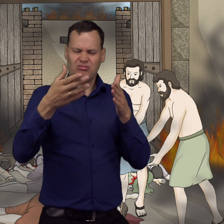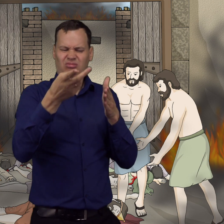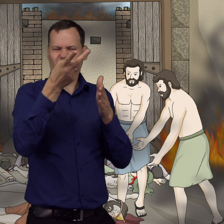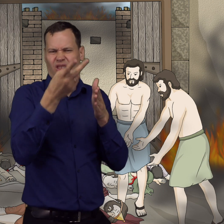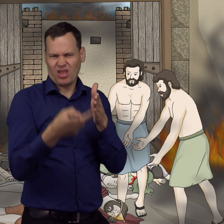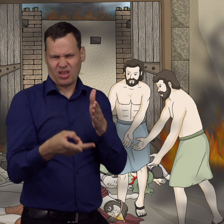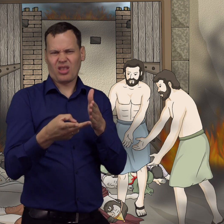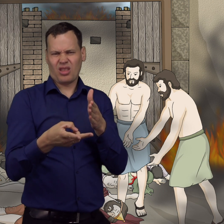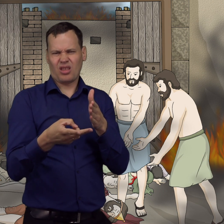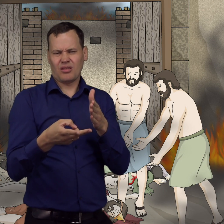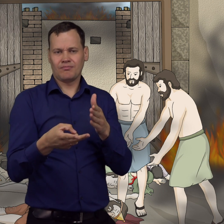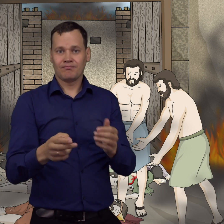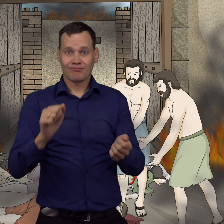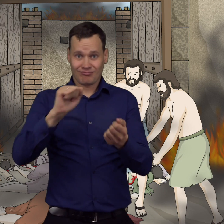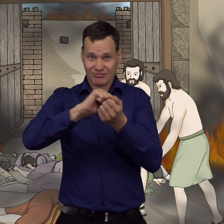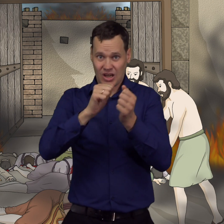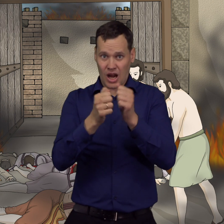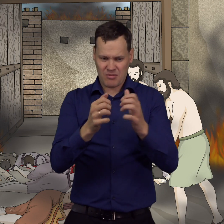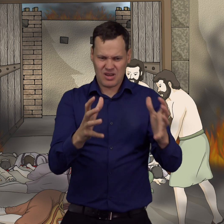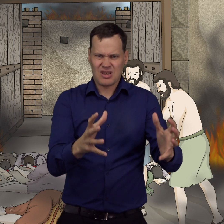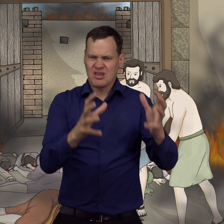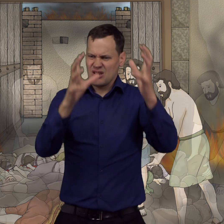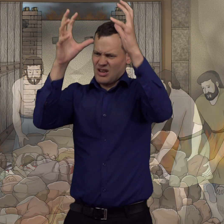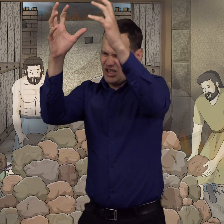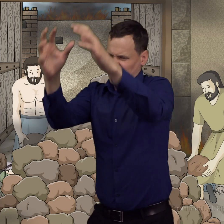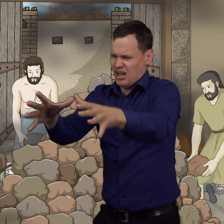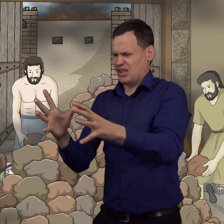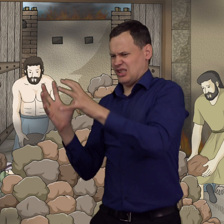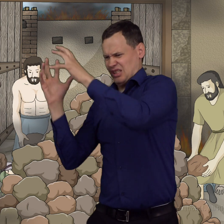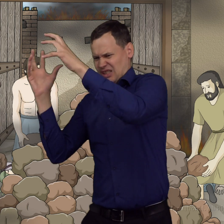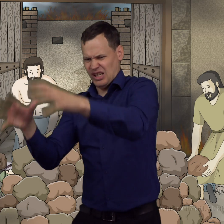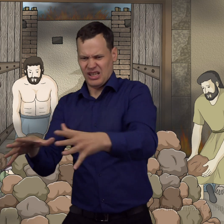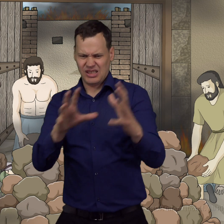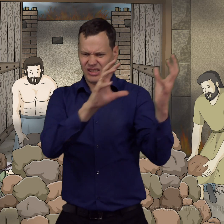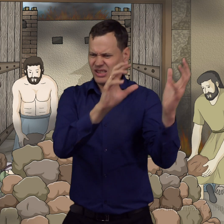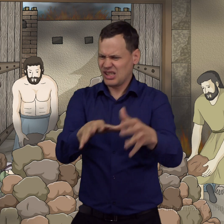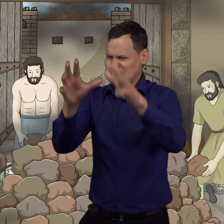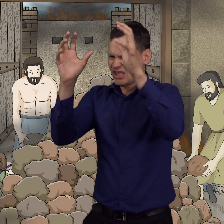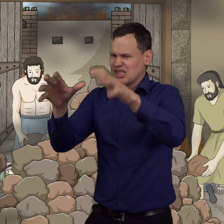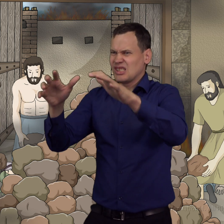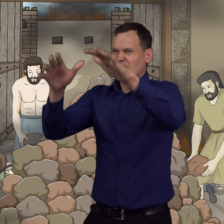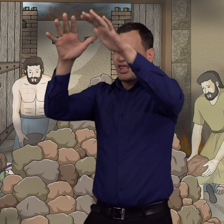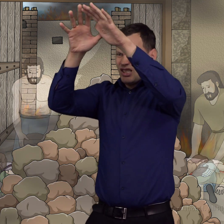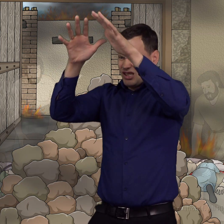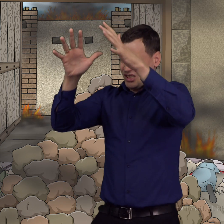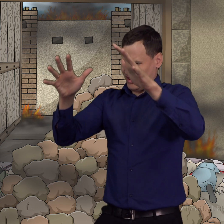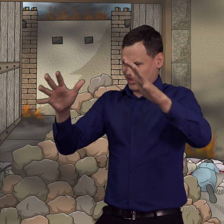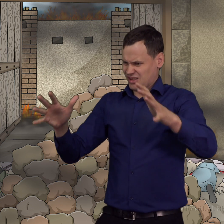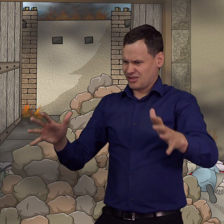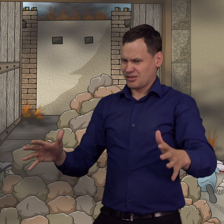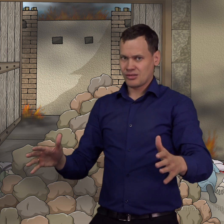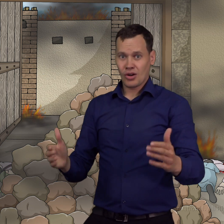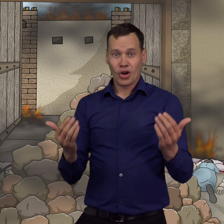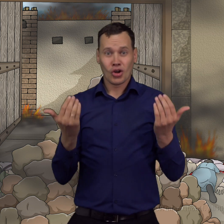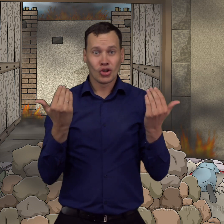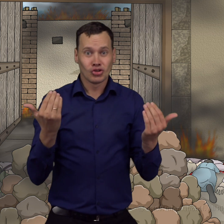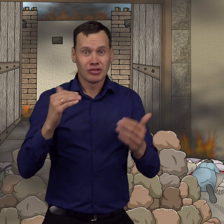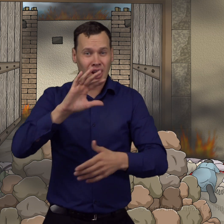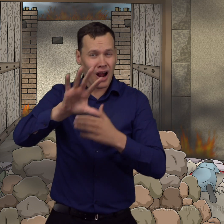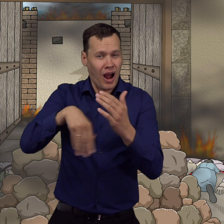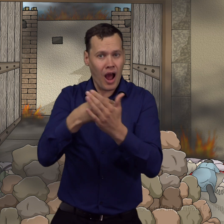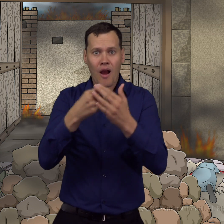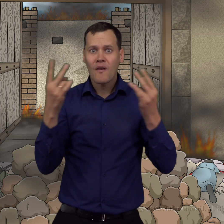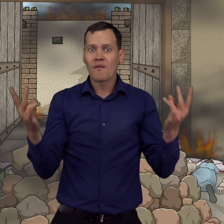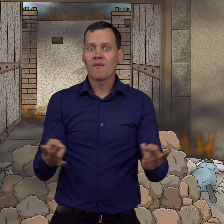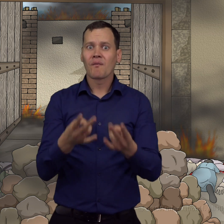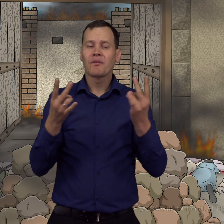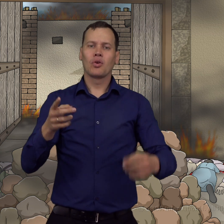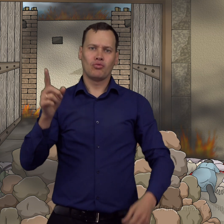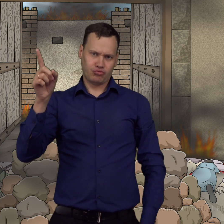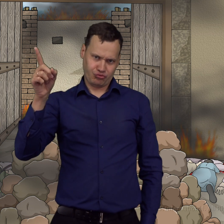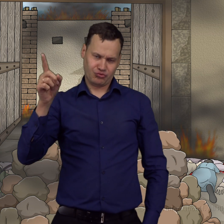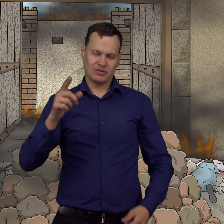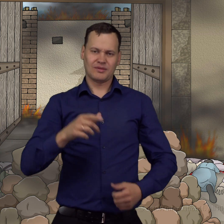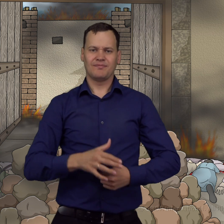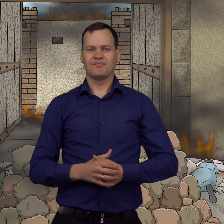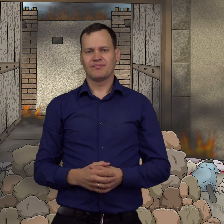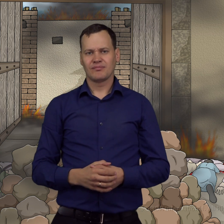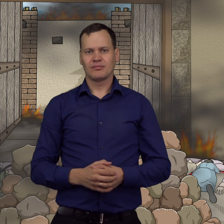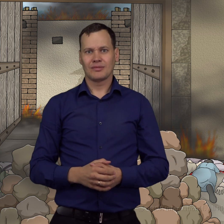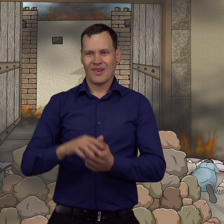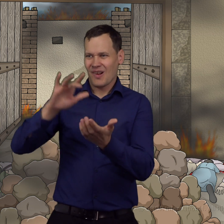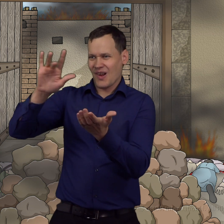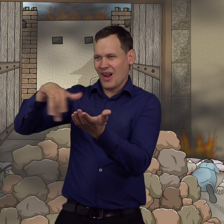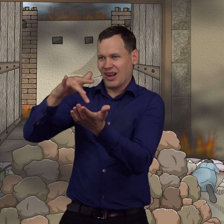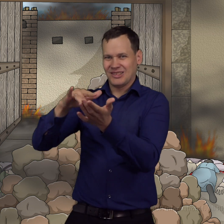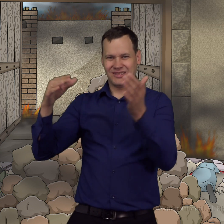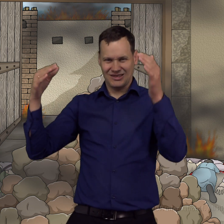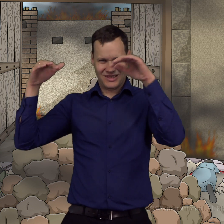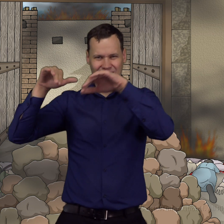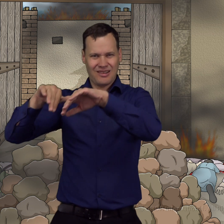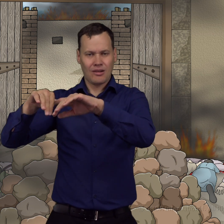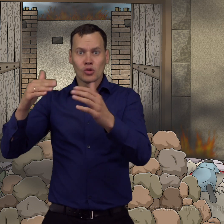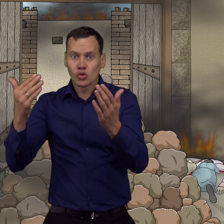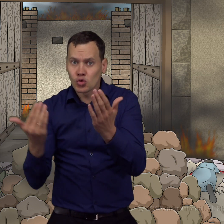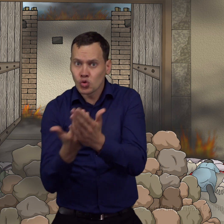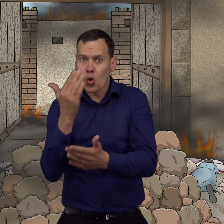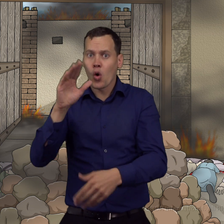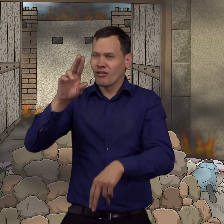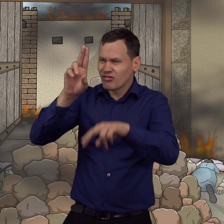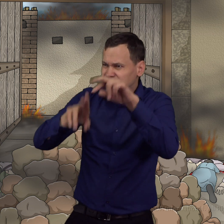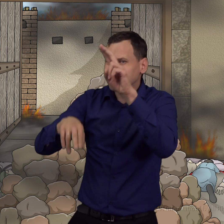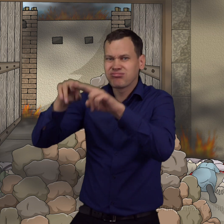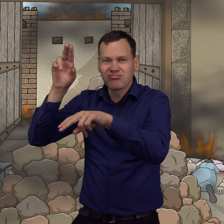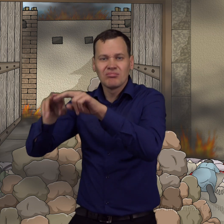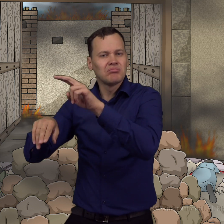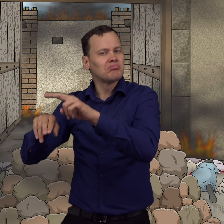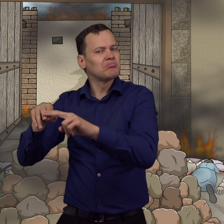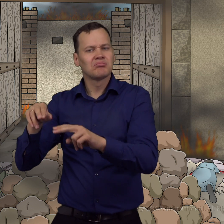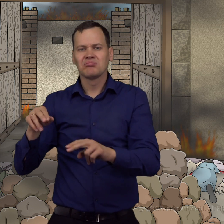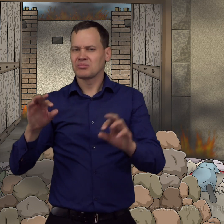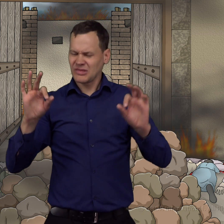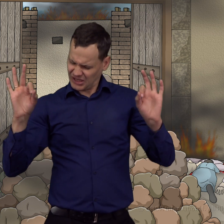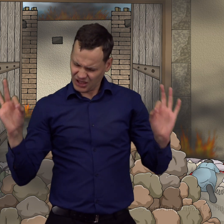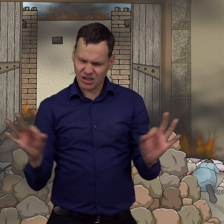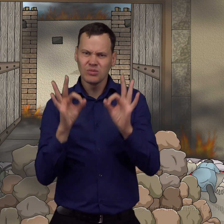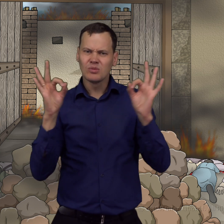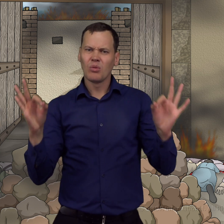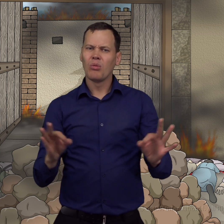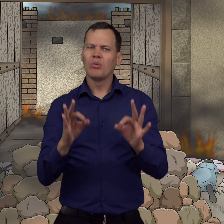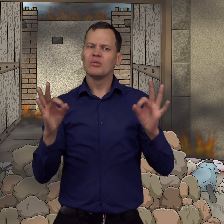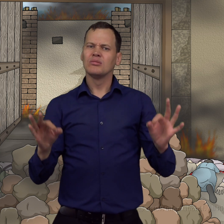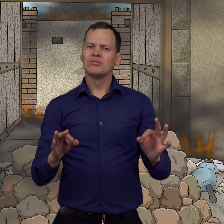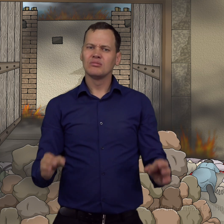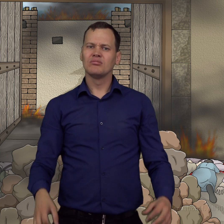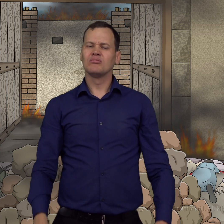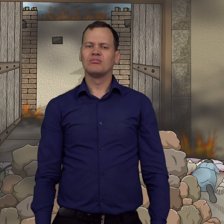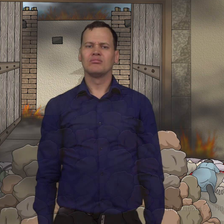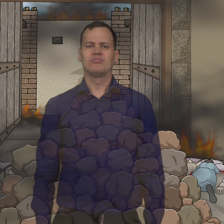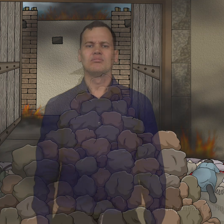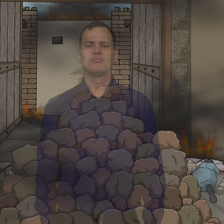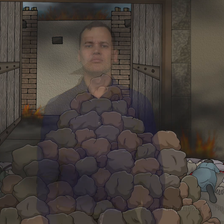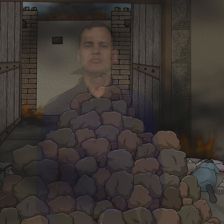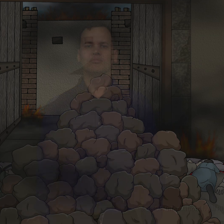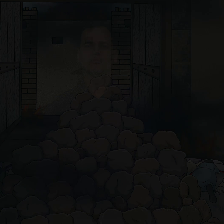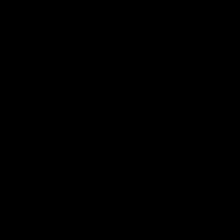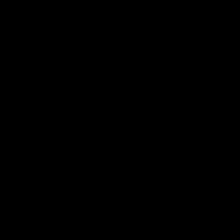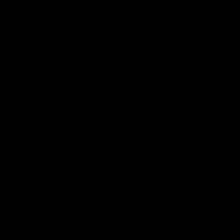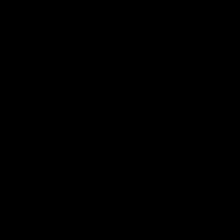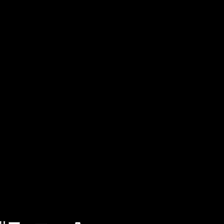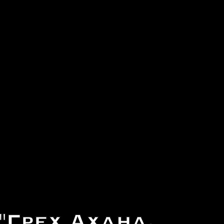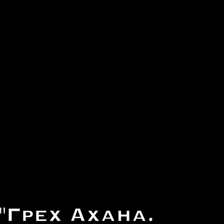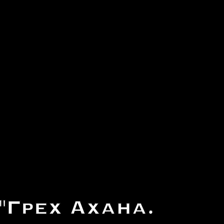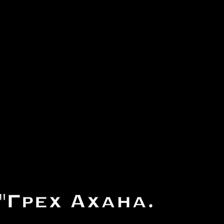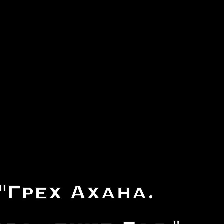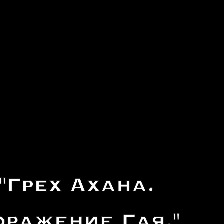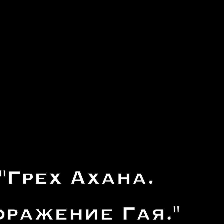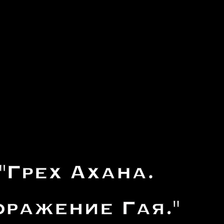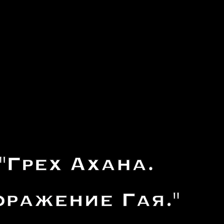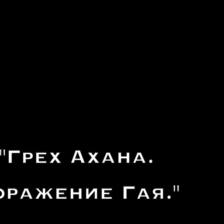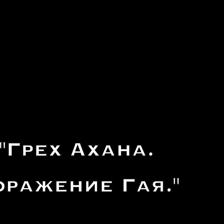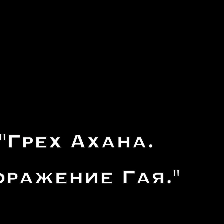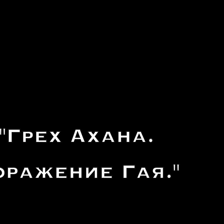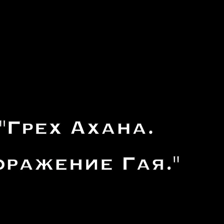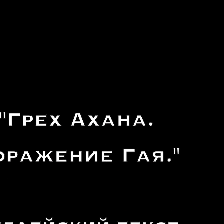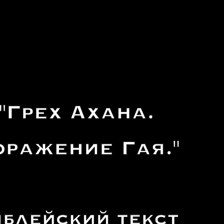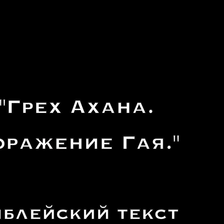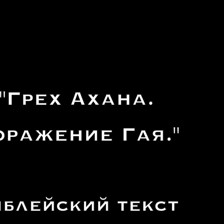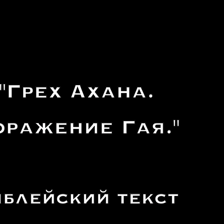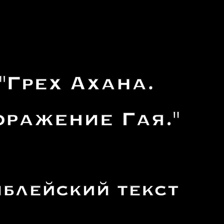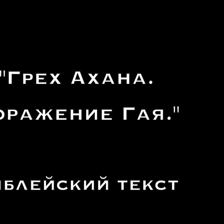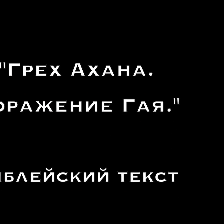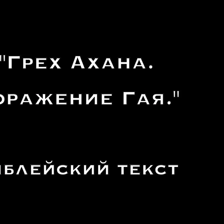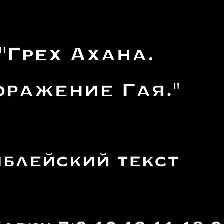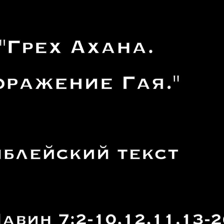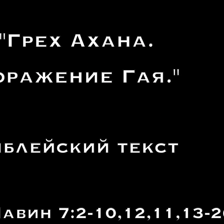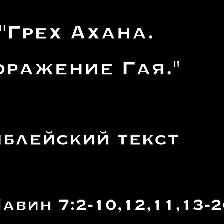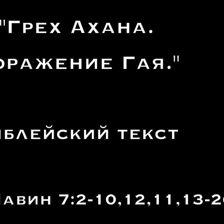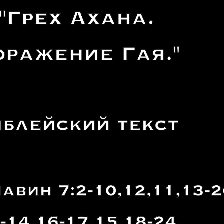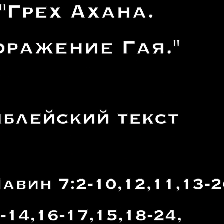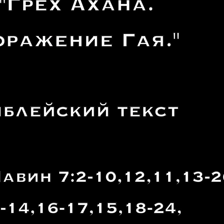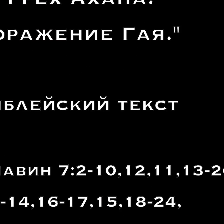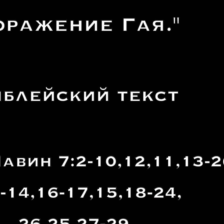And over it they raised a large pile of rocks, which remains to this day.